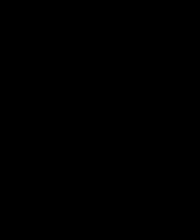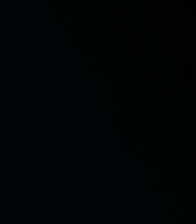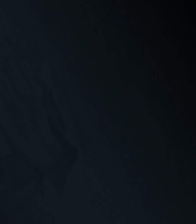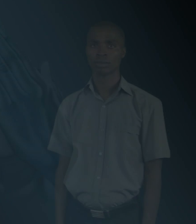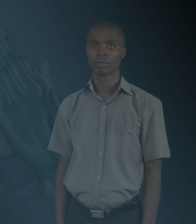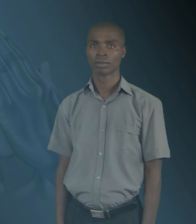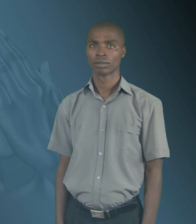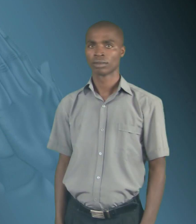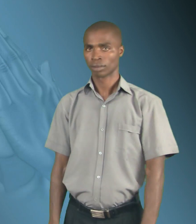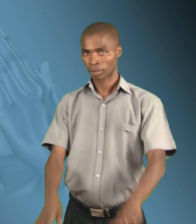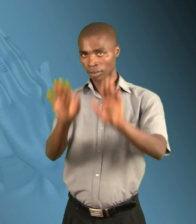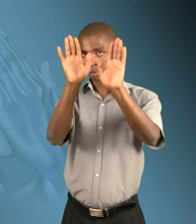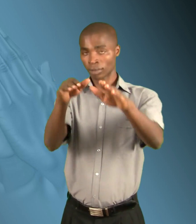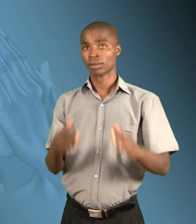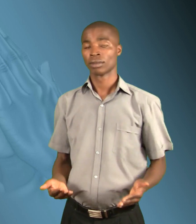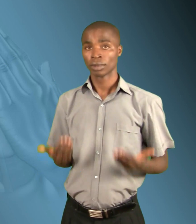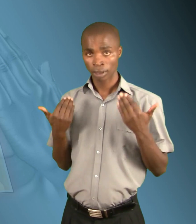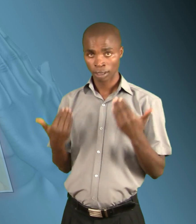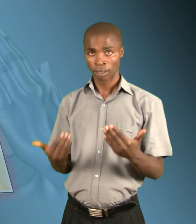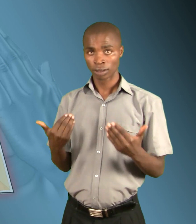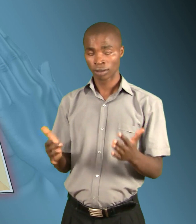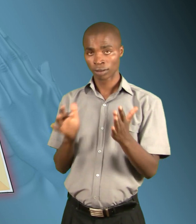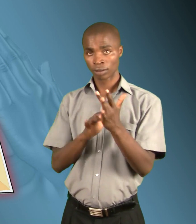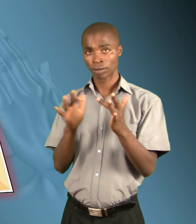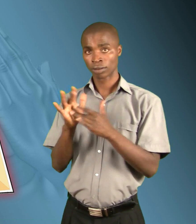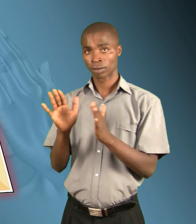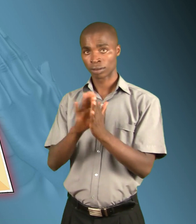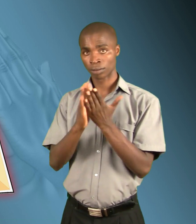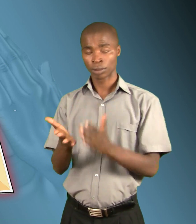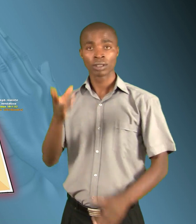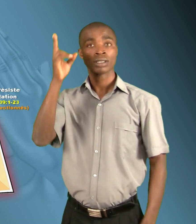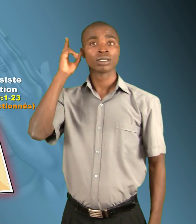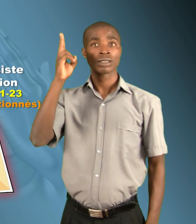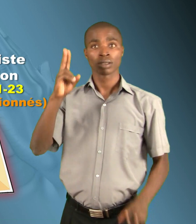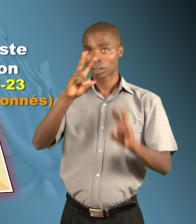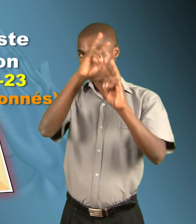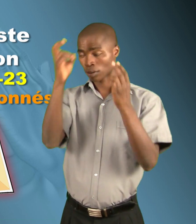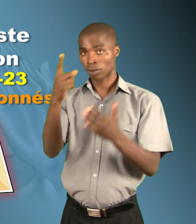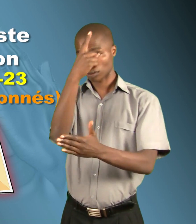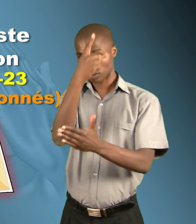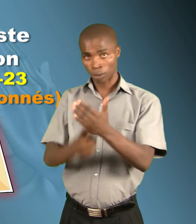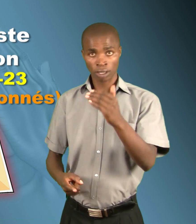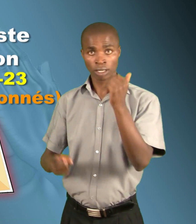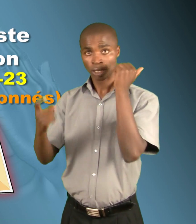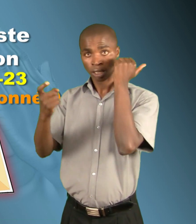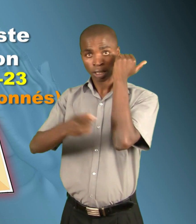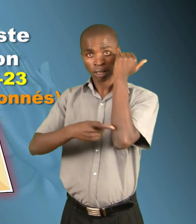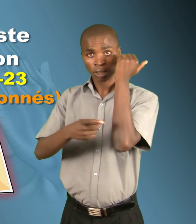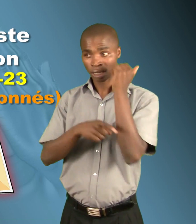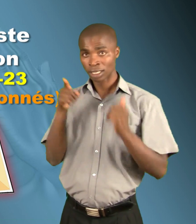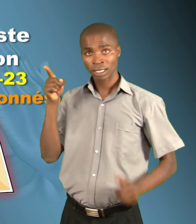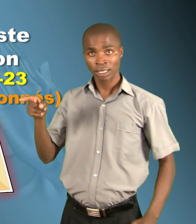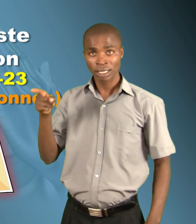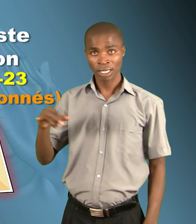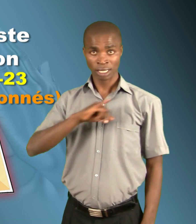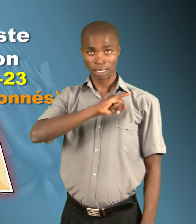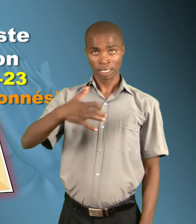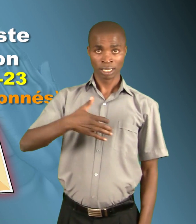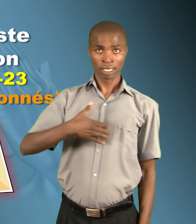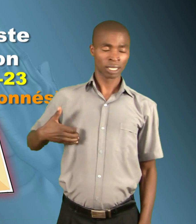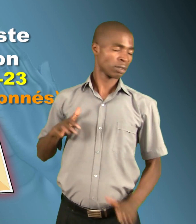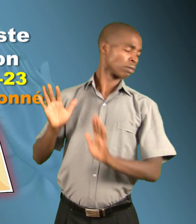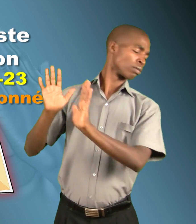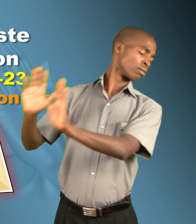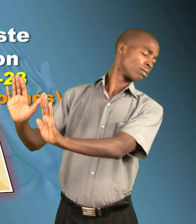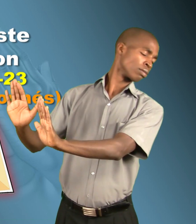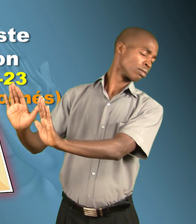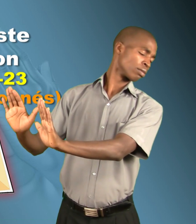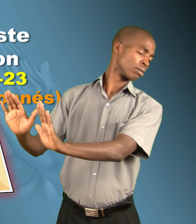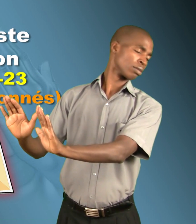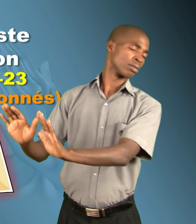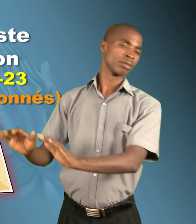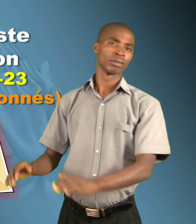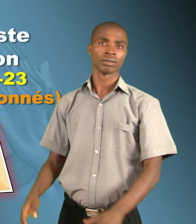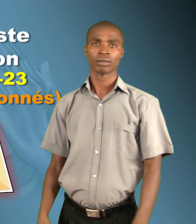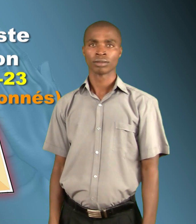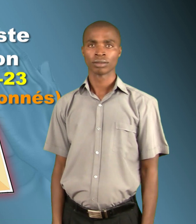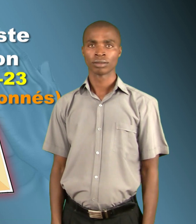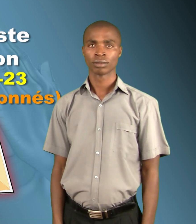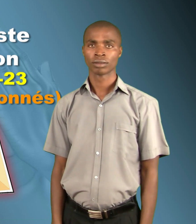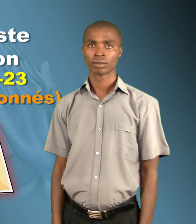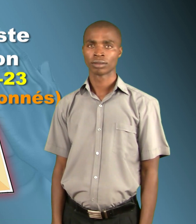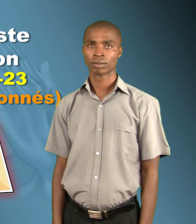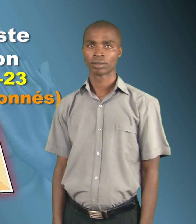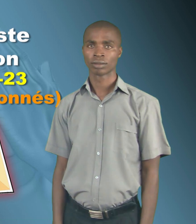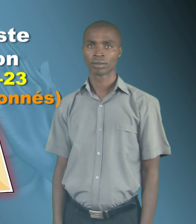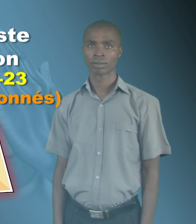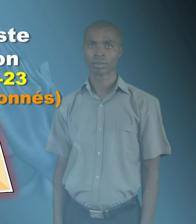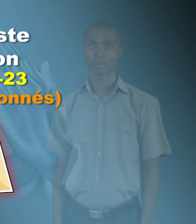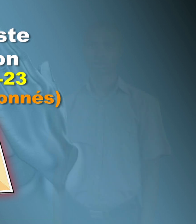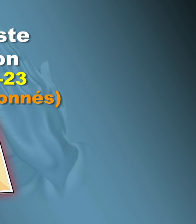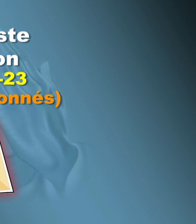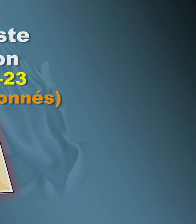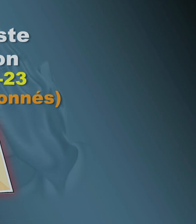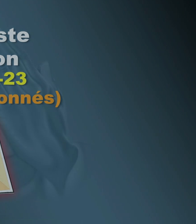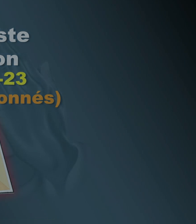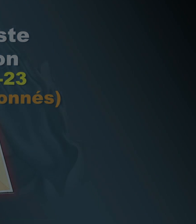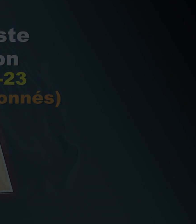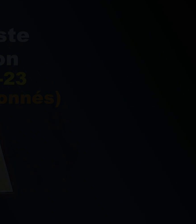Joseph resists temptation